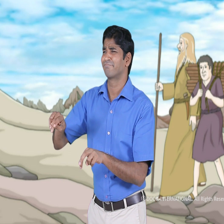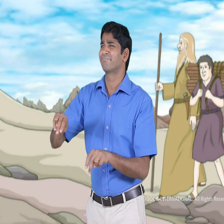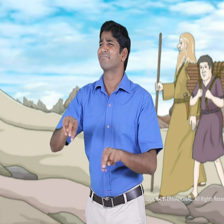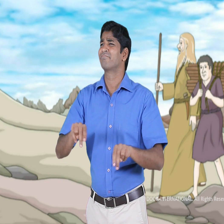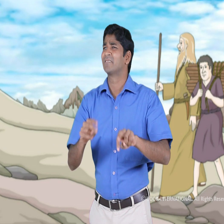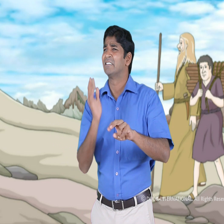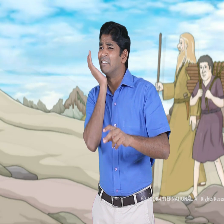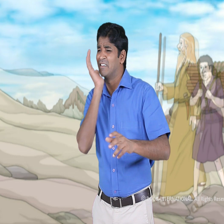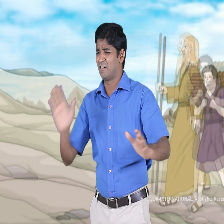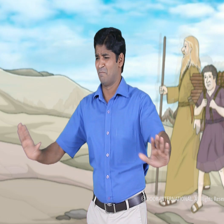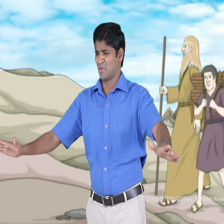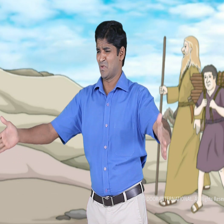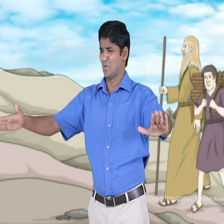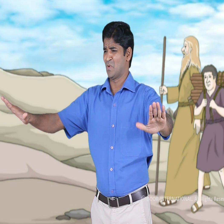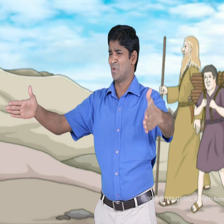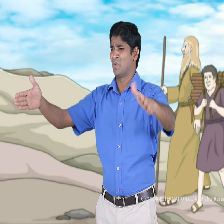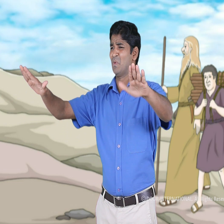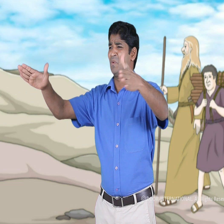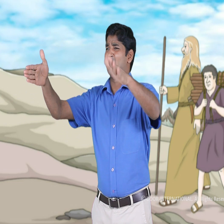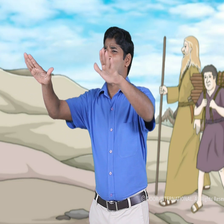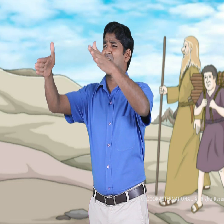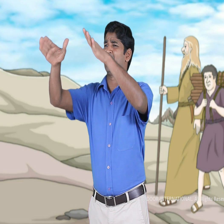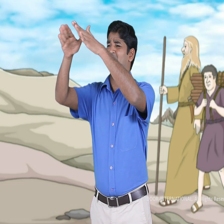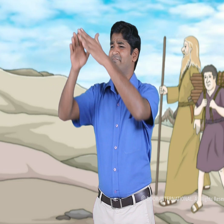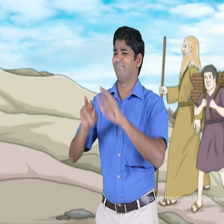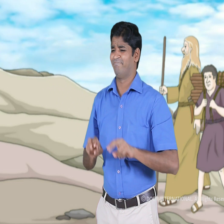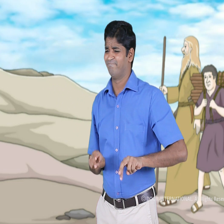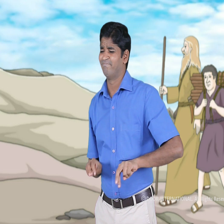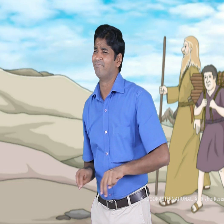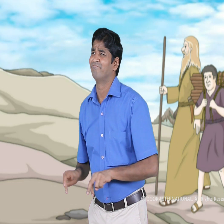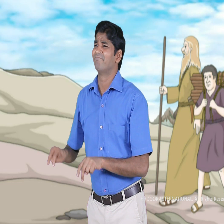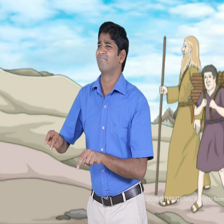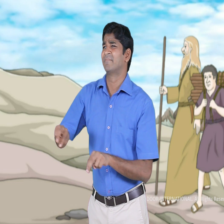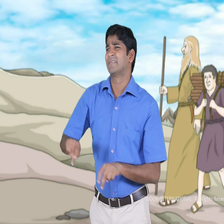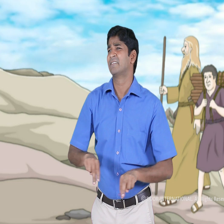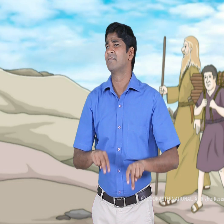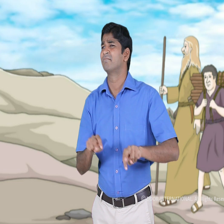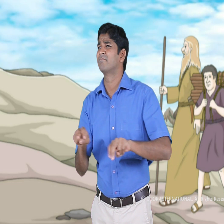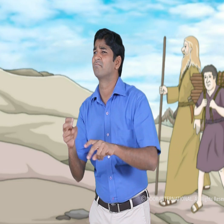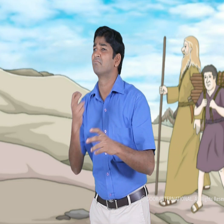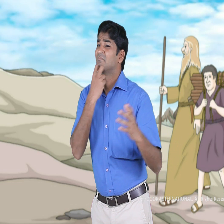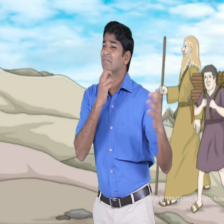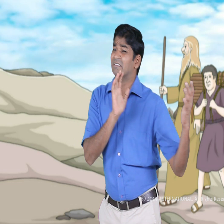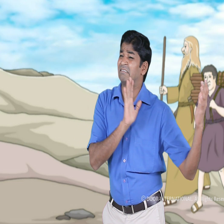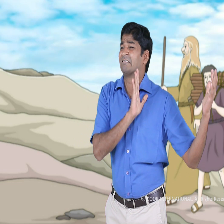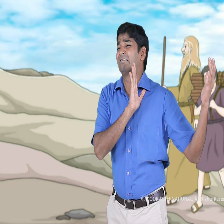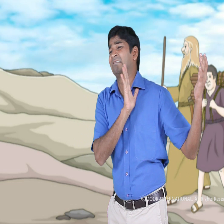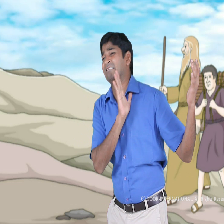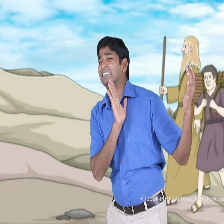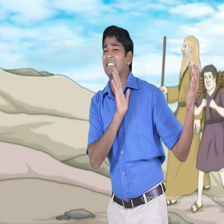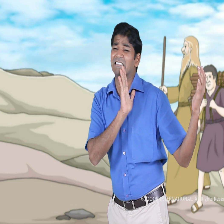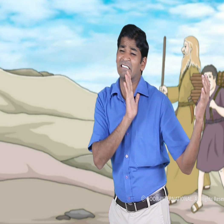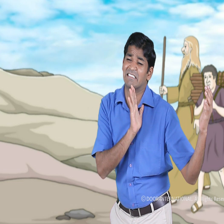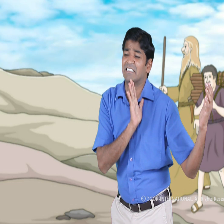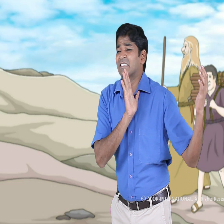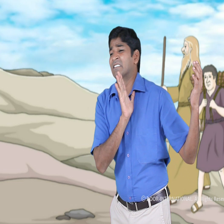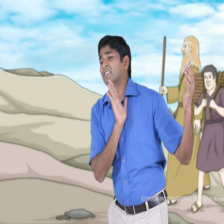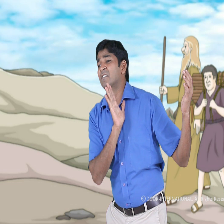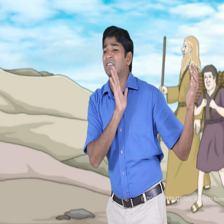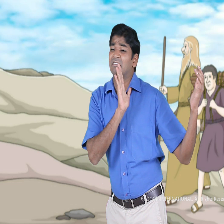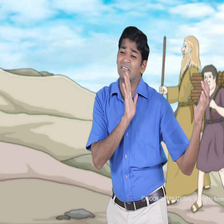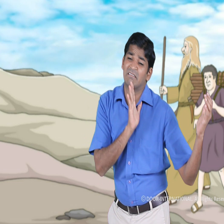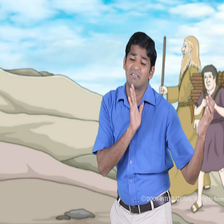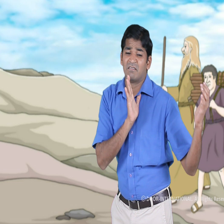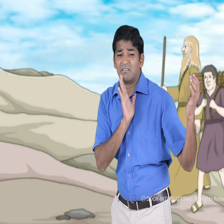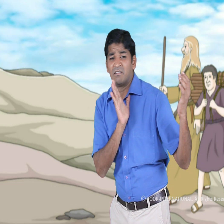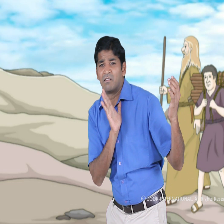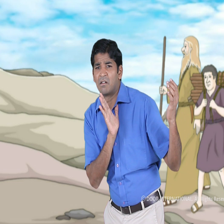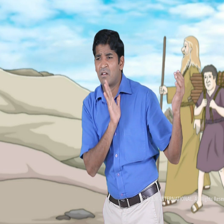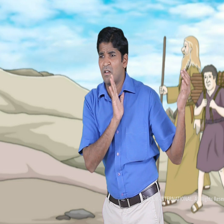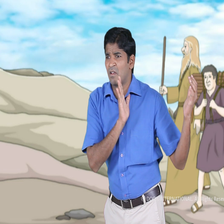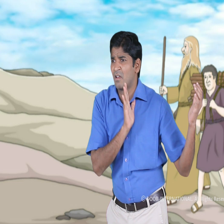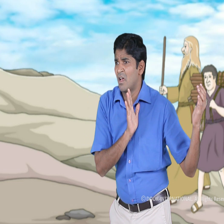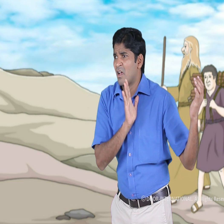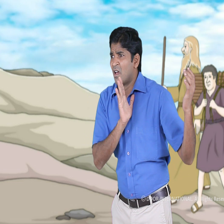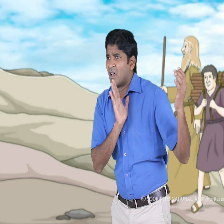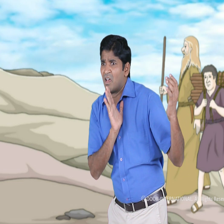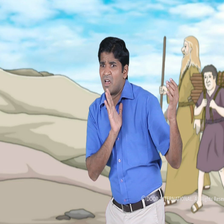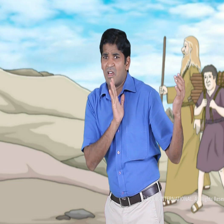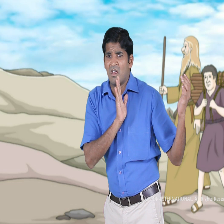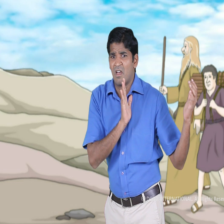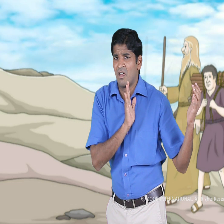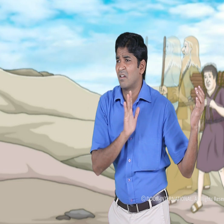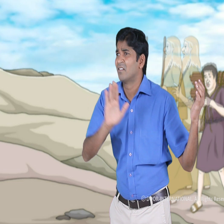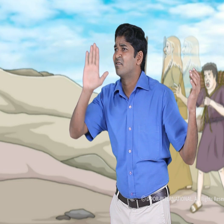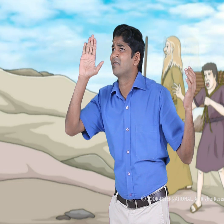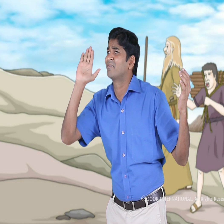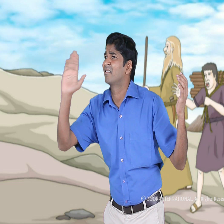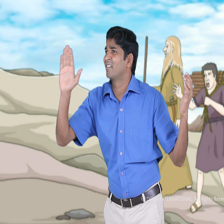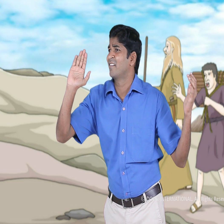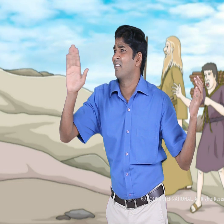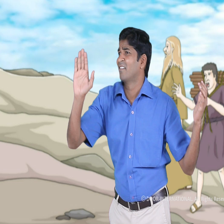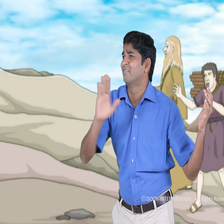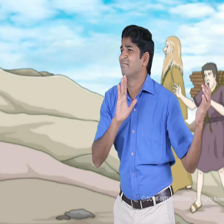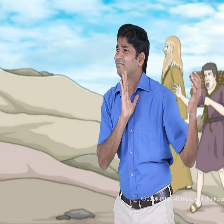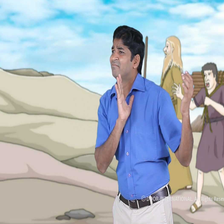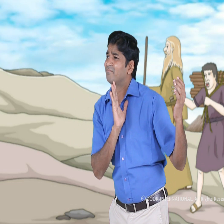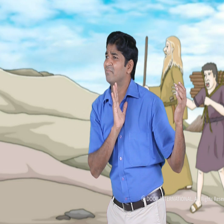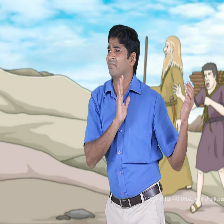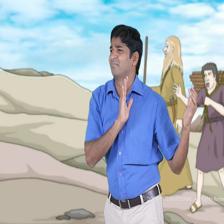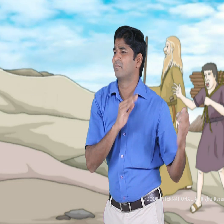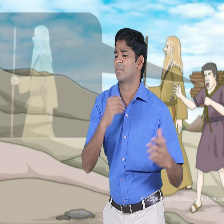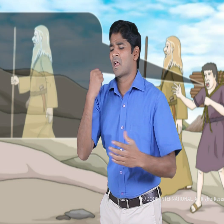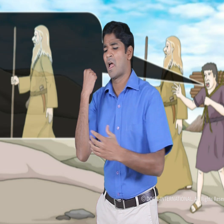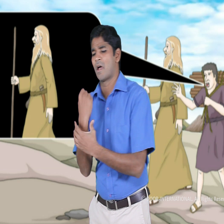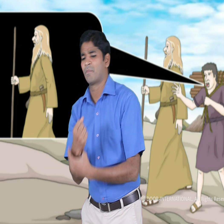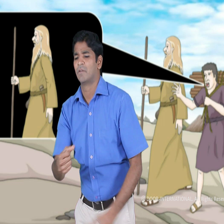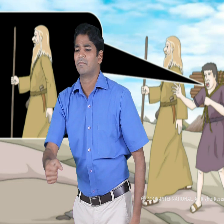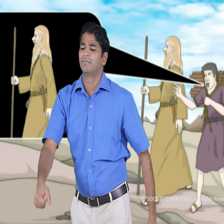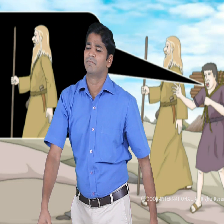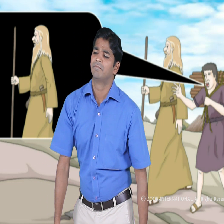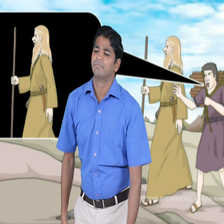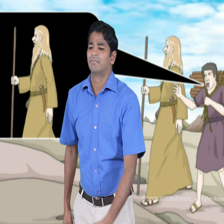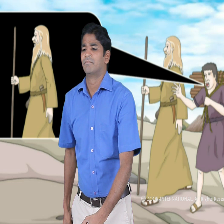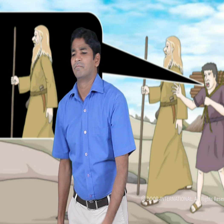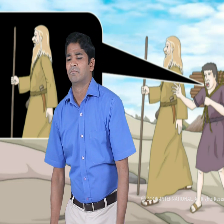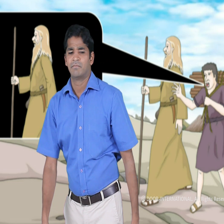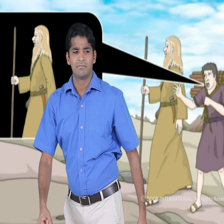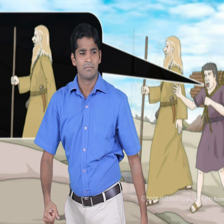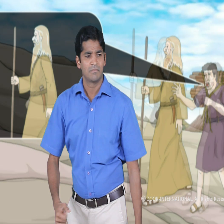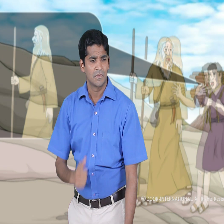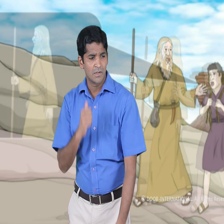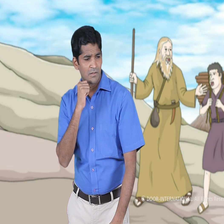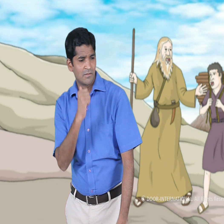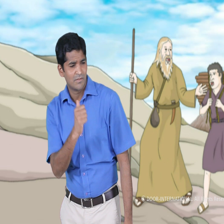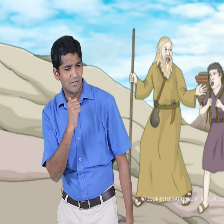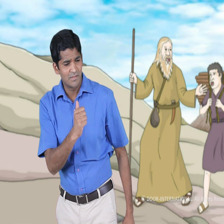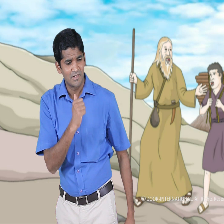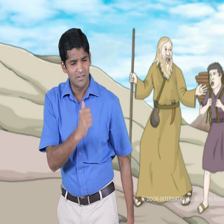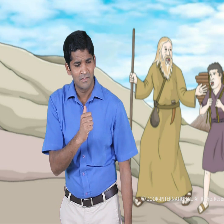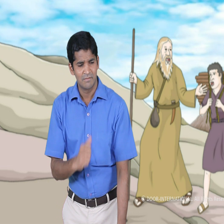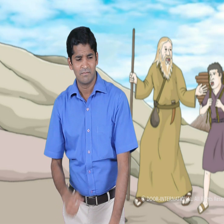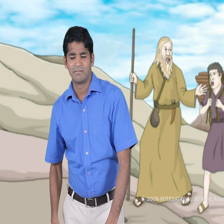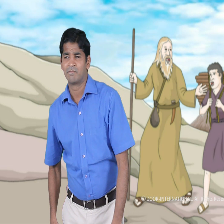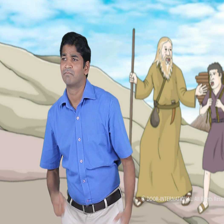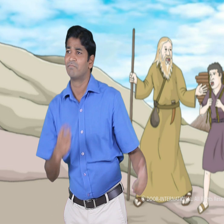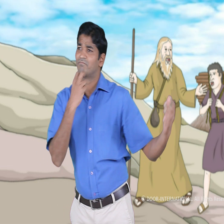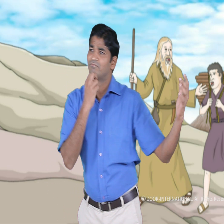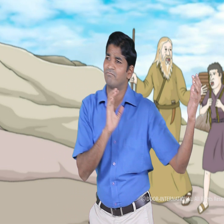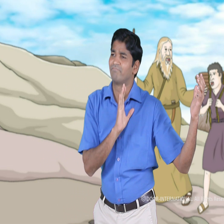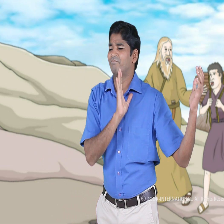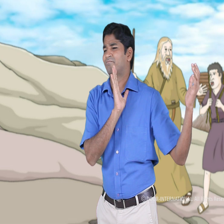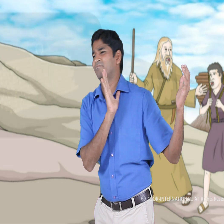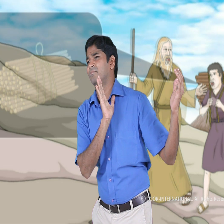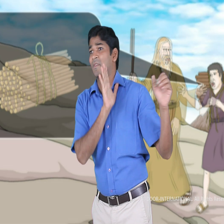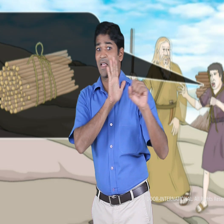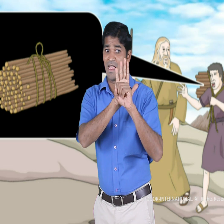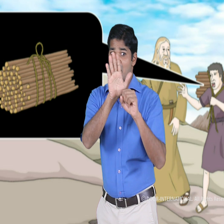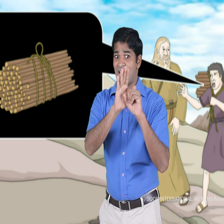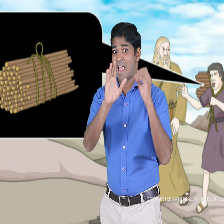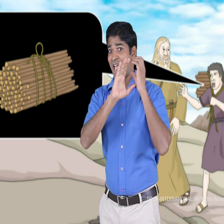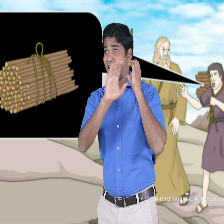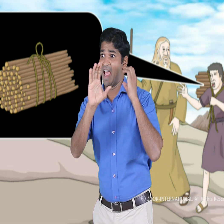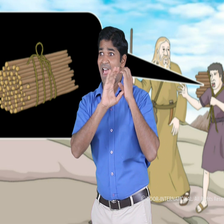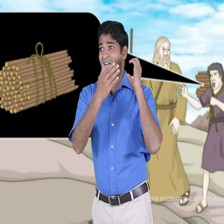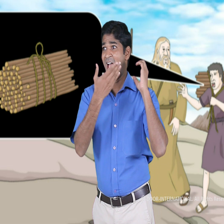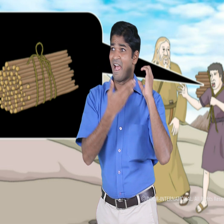Then Isaac said to his father Abraham, “My father!” “Here I am, my son,” he replied.